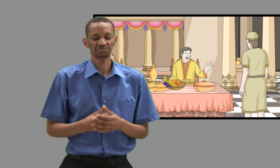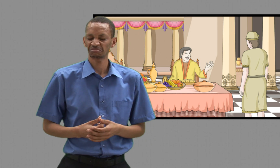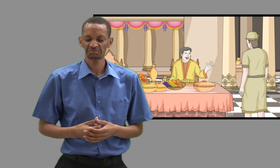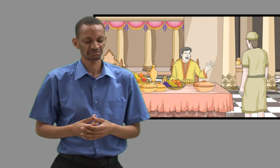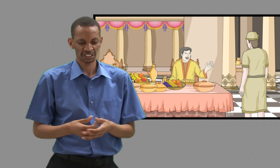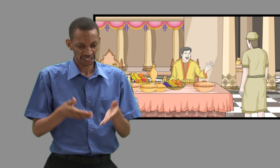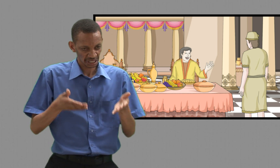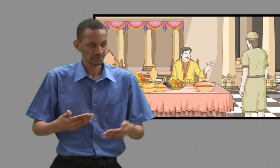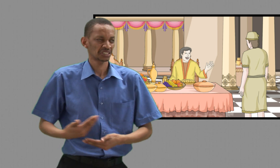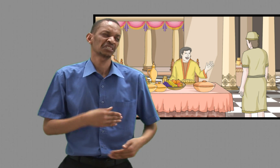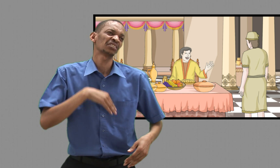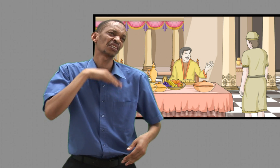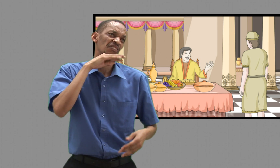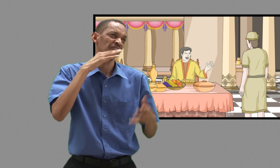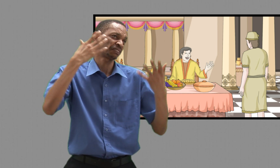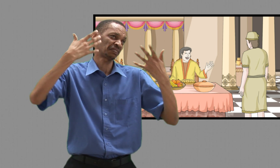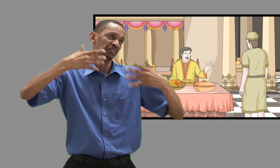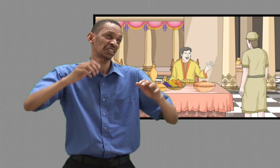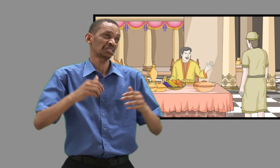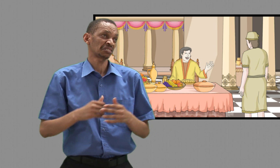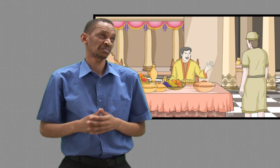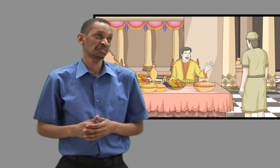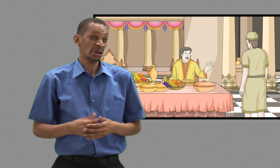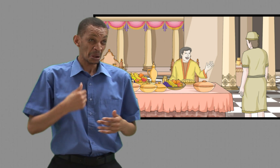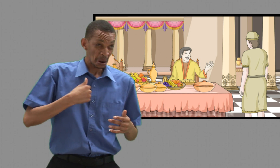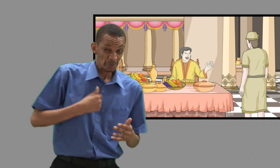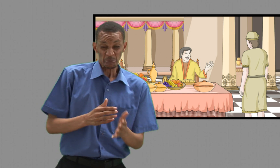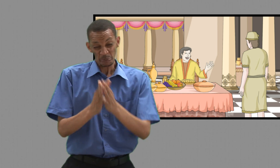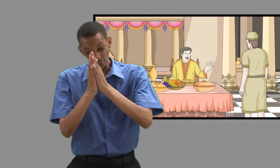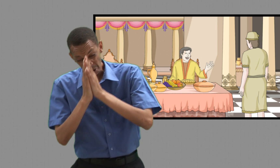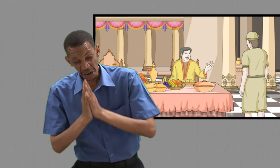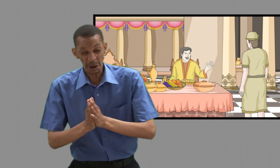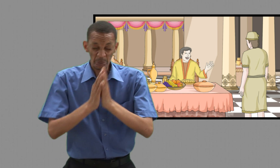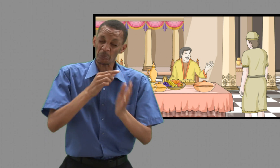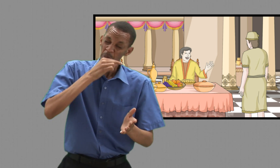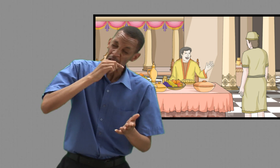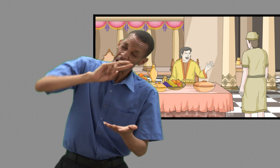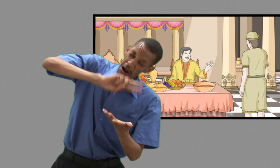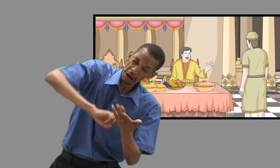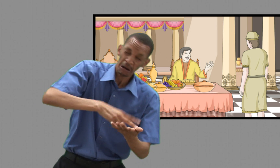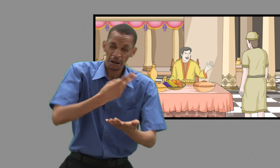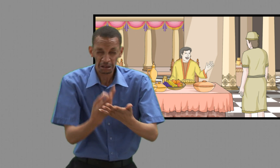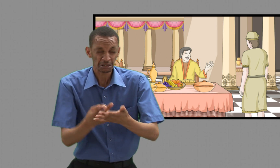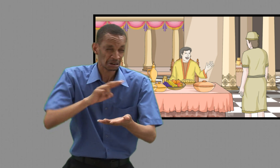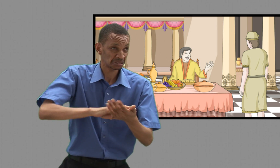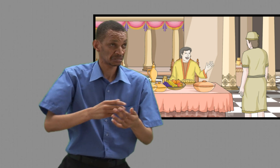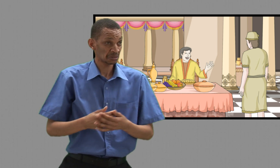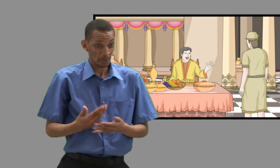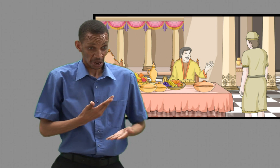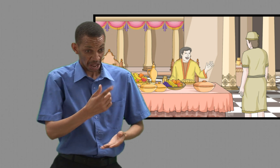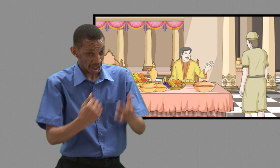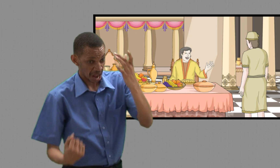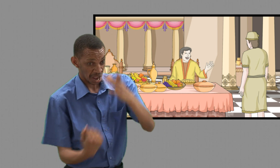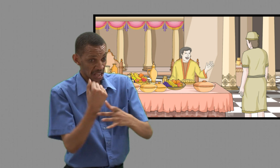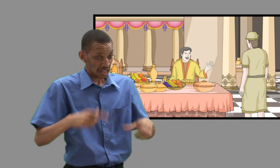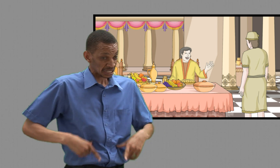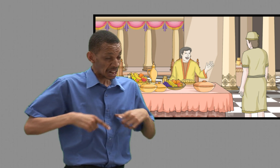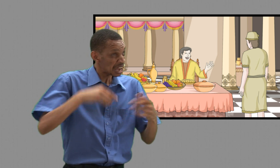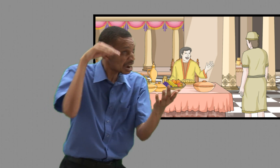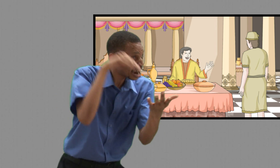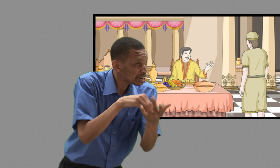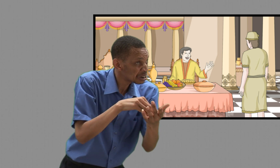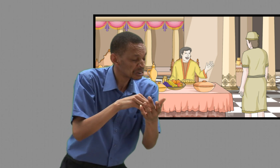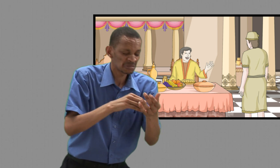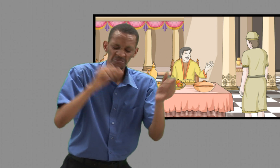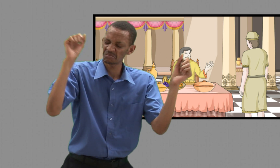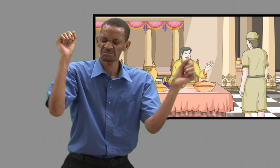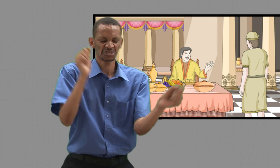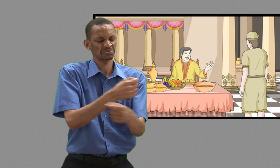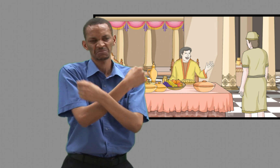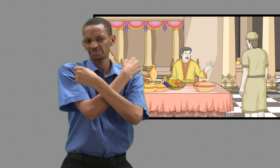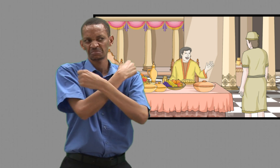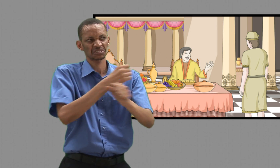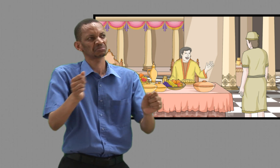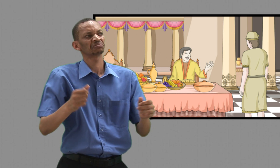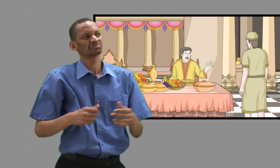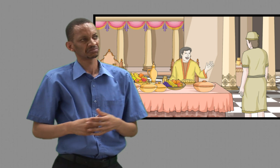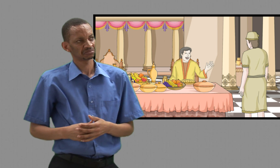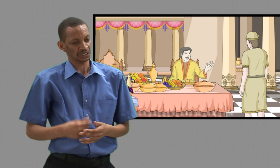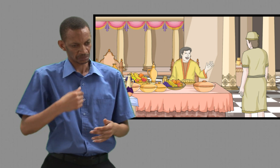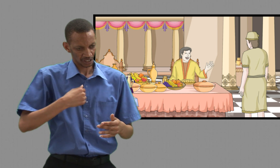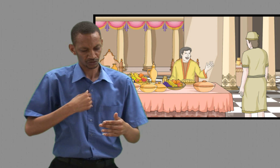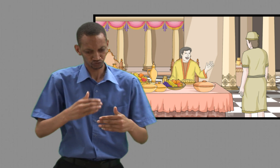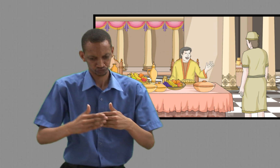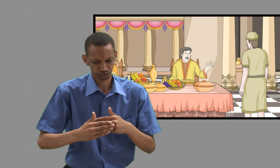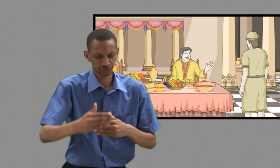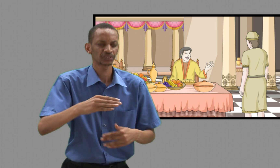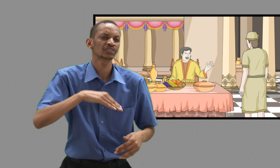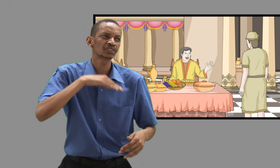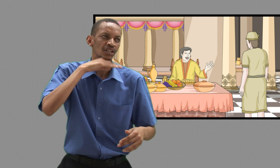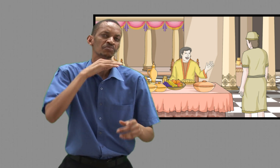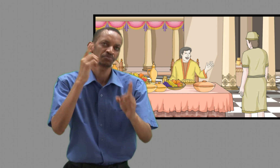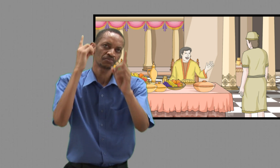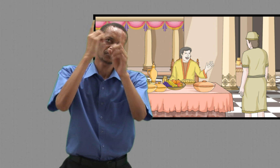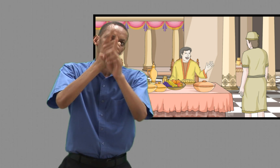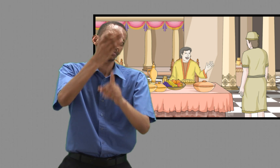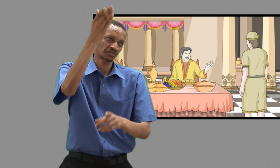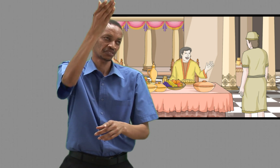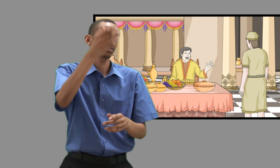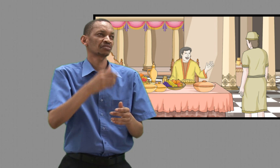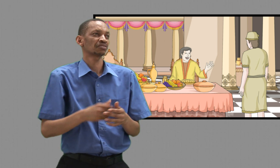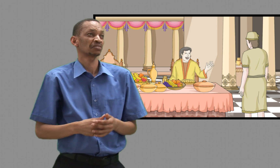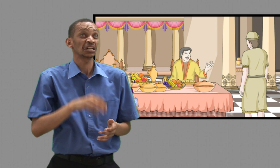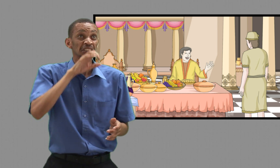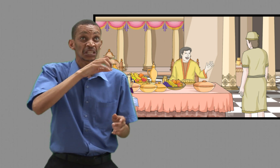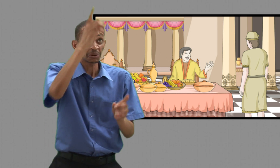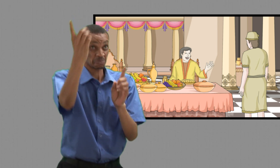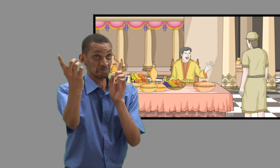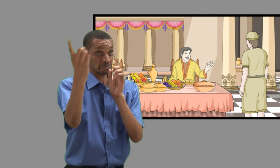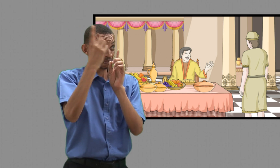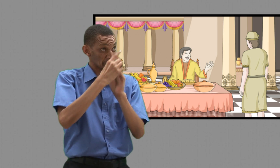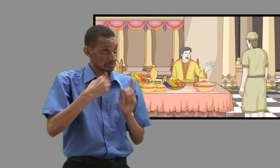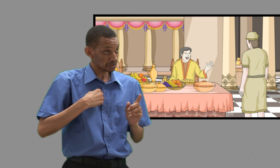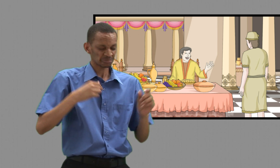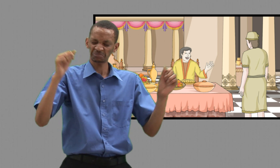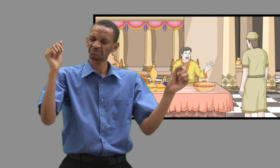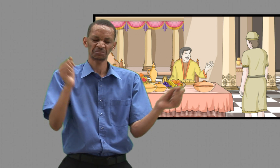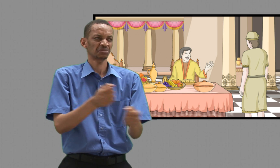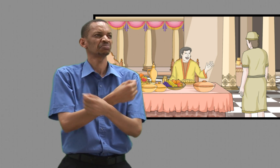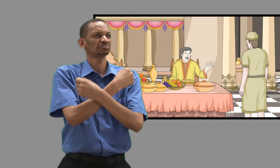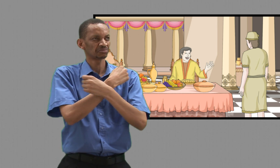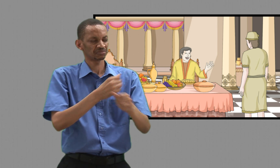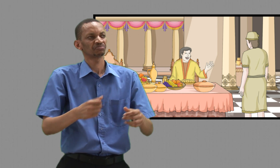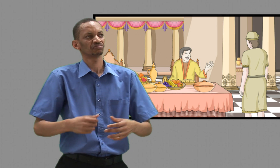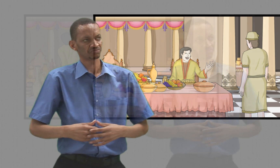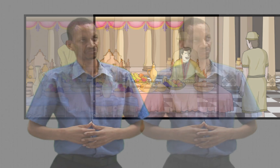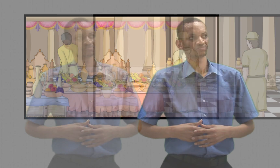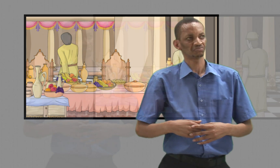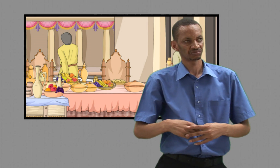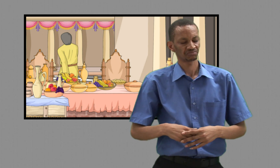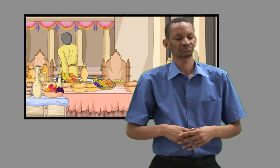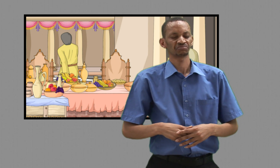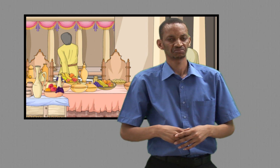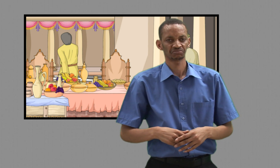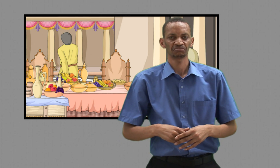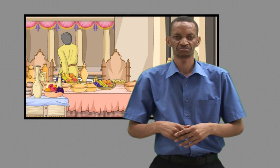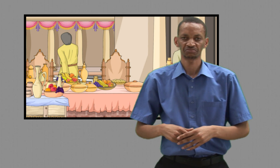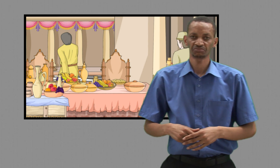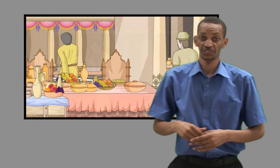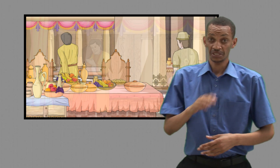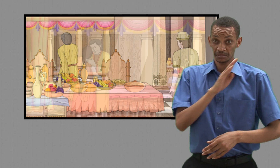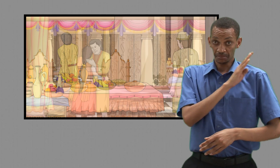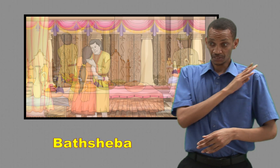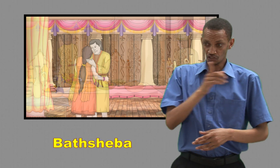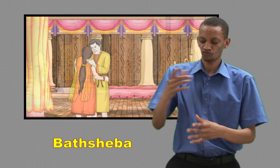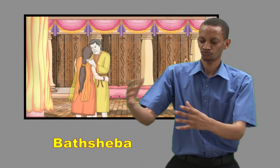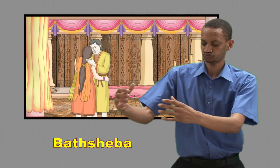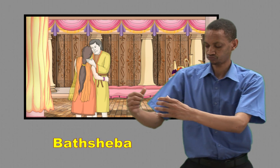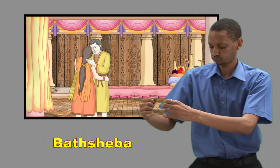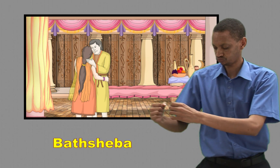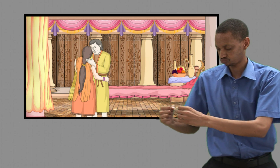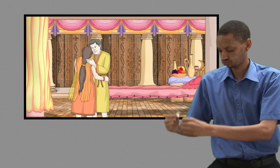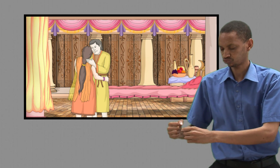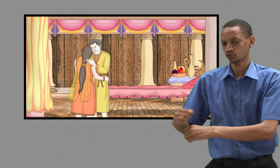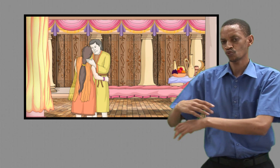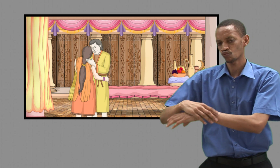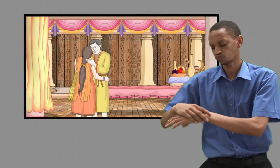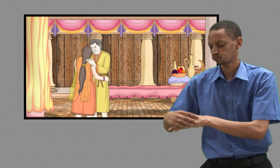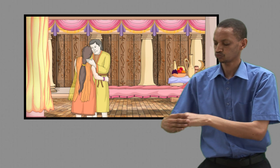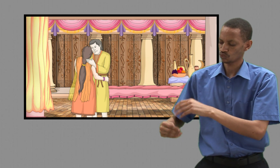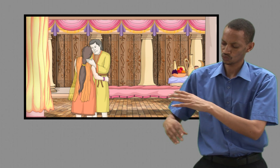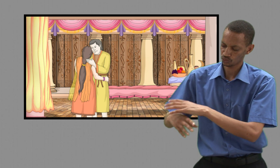But now that he is dead, why should I fast? Can I bring him back again? I will go to him, but he will not return to me.”